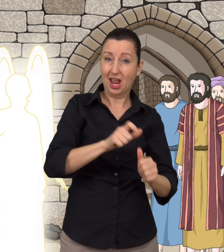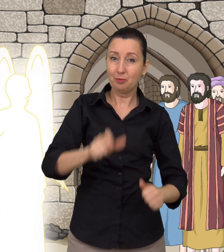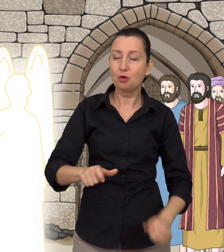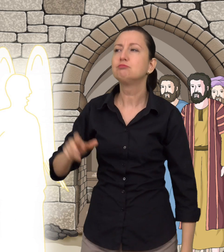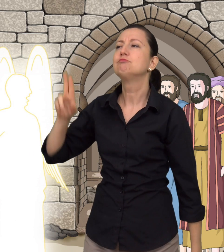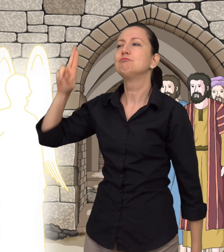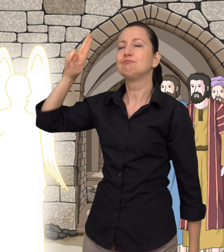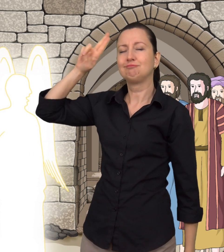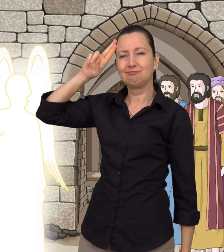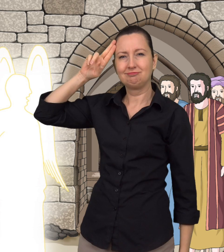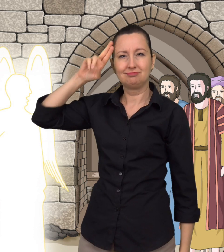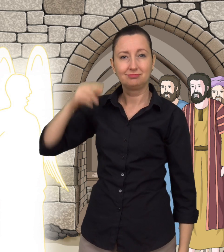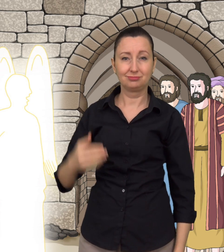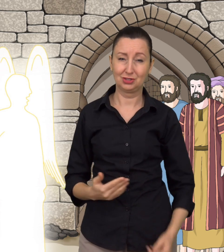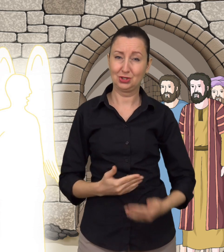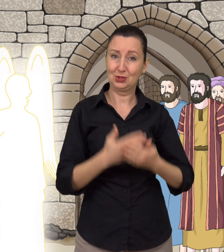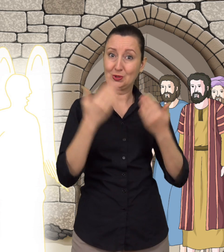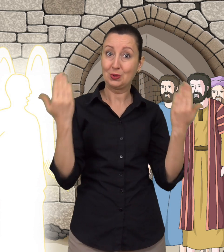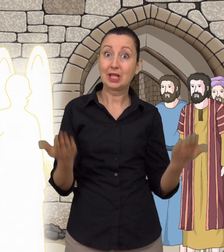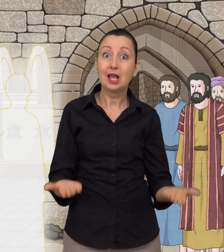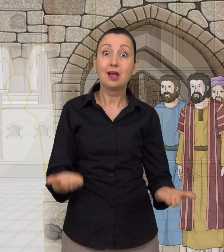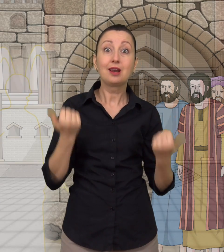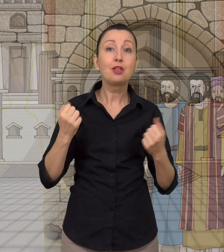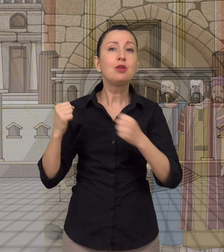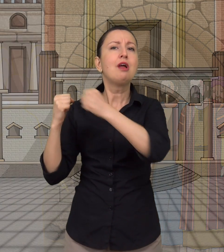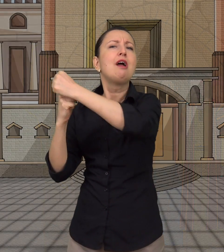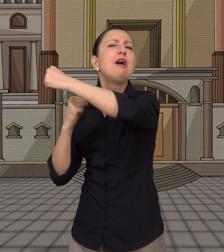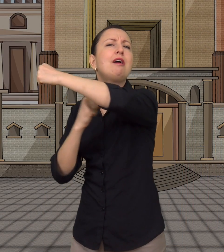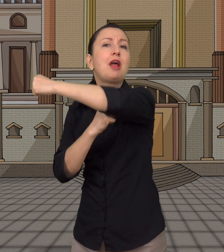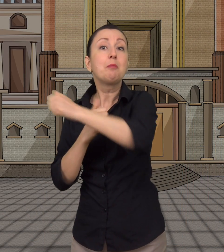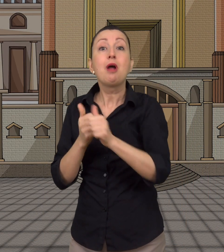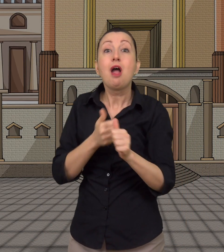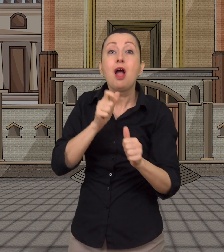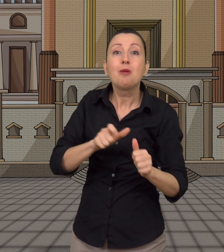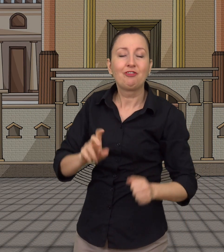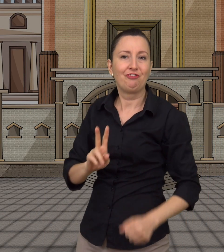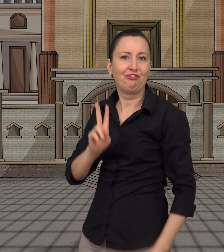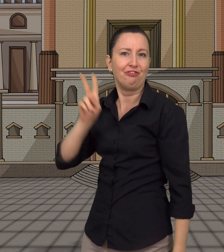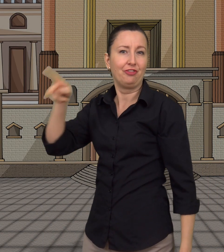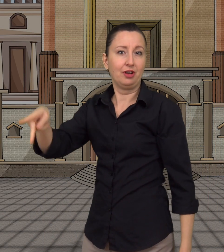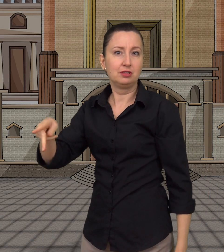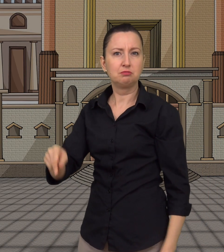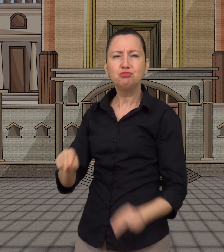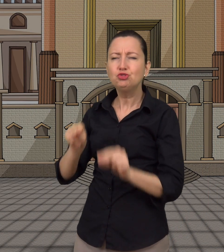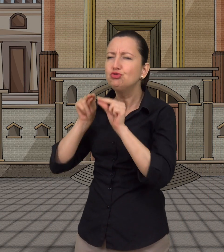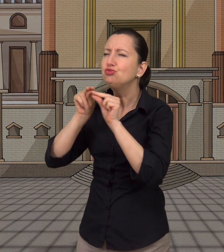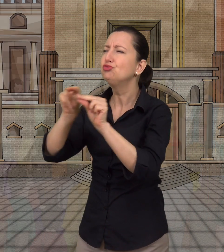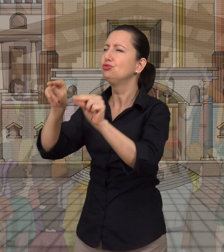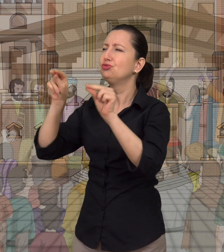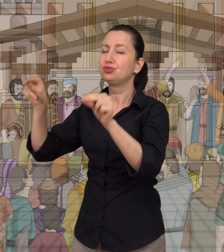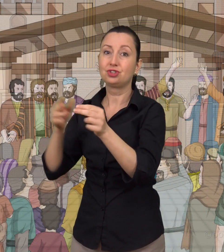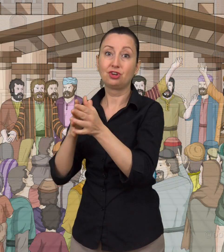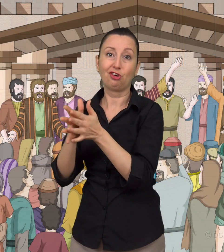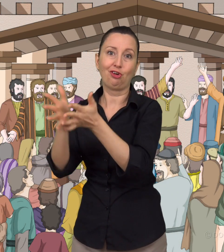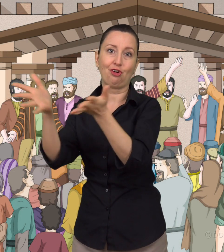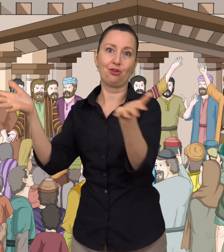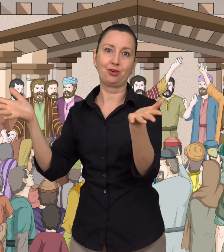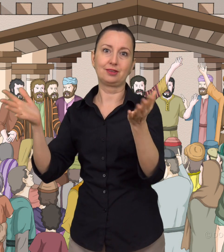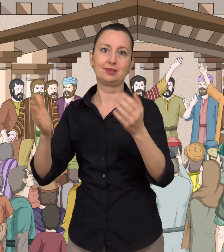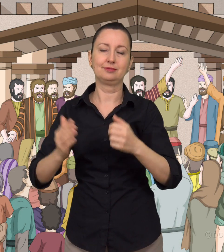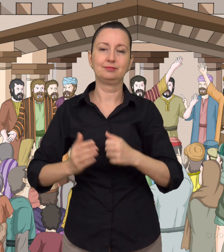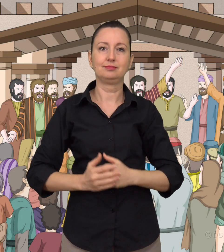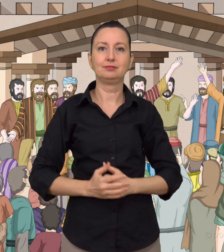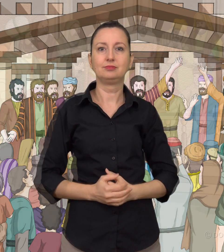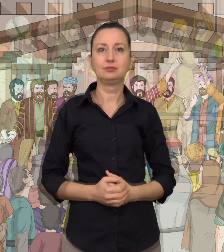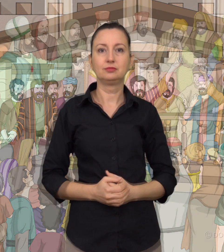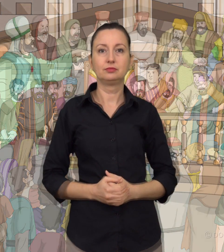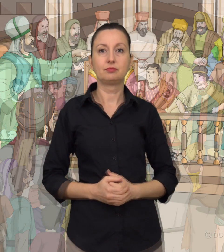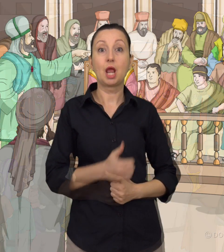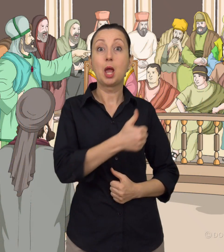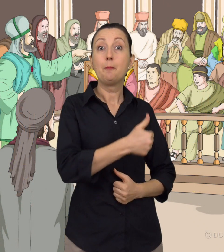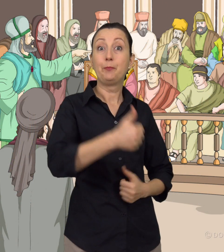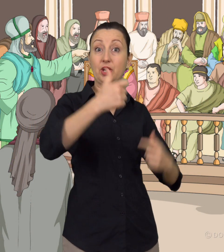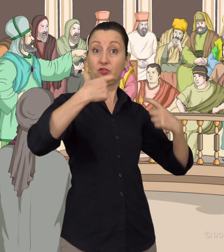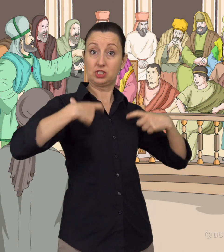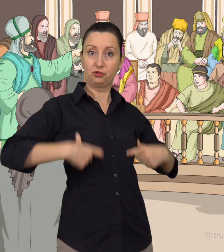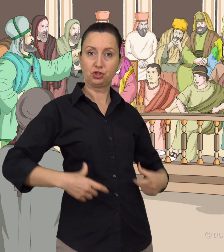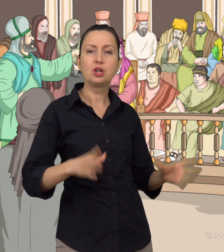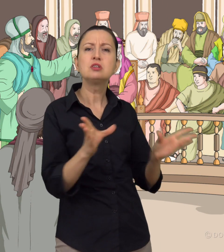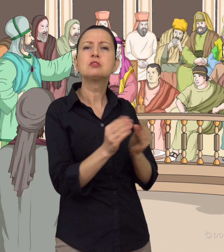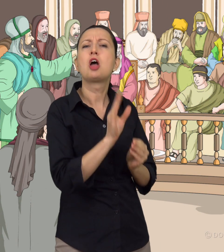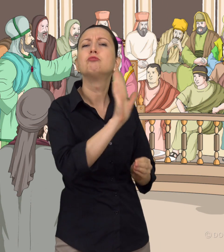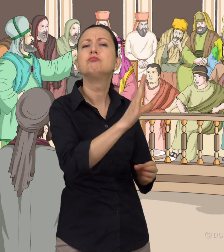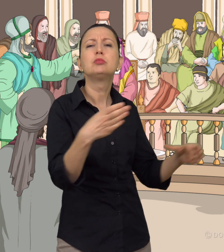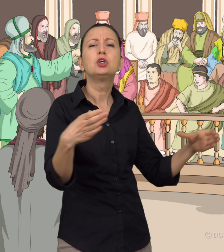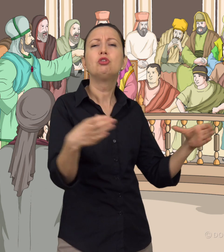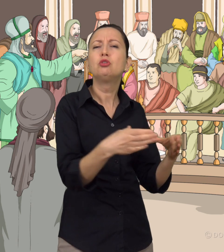At daybreak the apostles entered the temple courts as they had been told and began to teach the people.